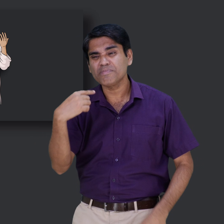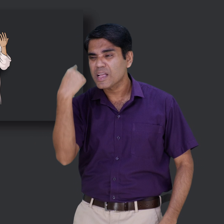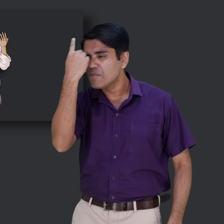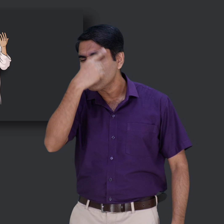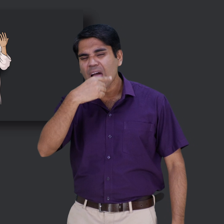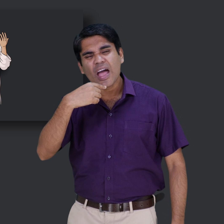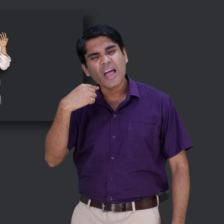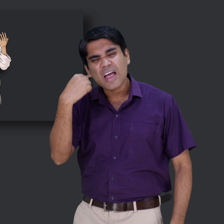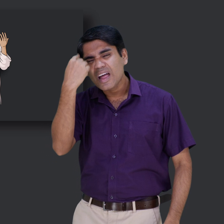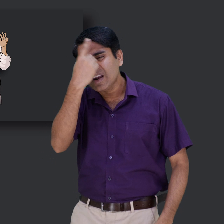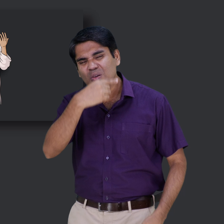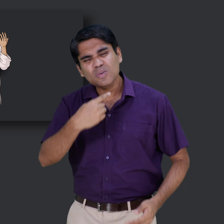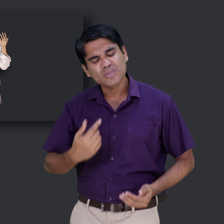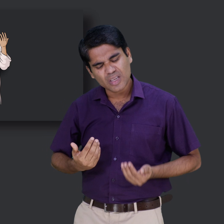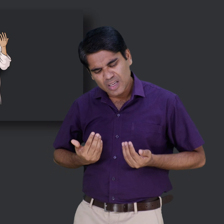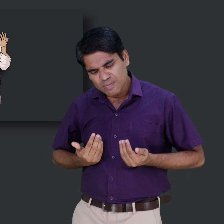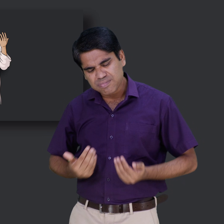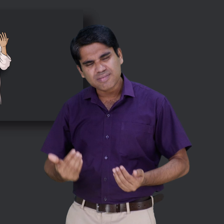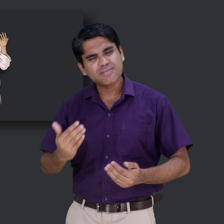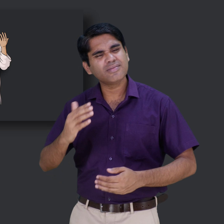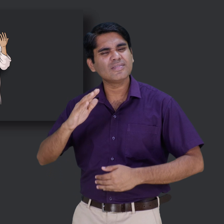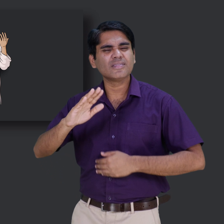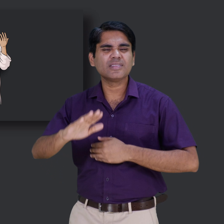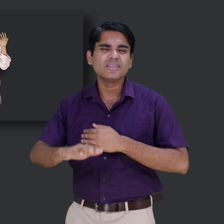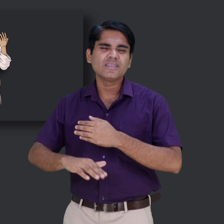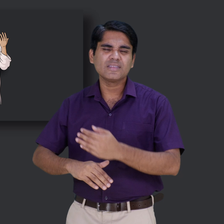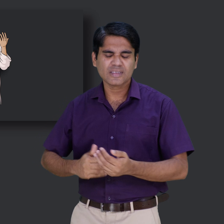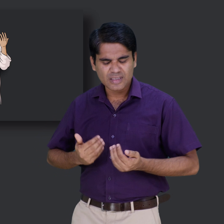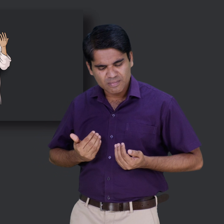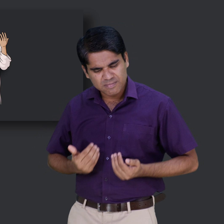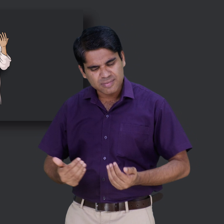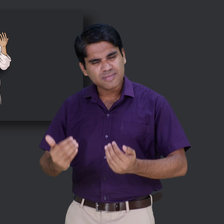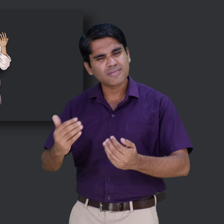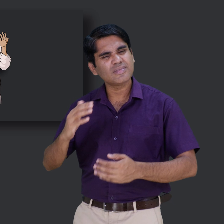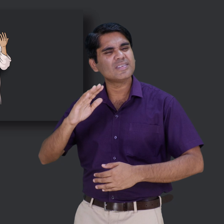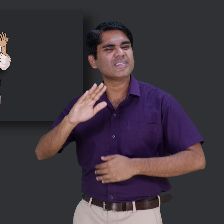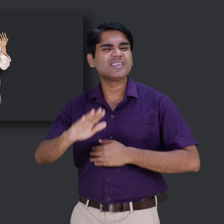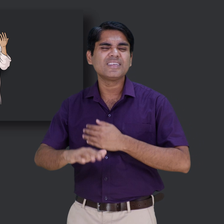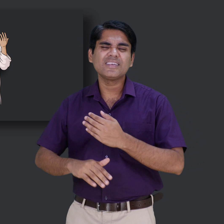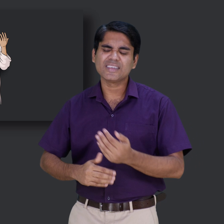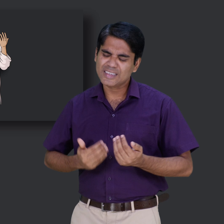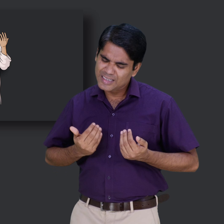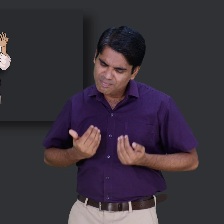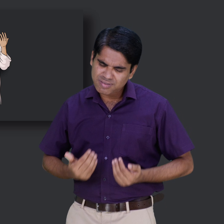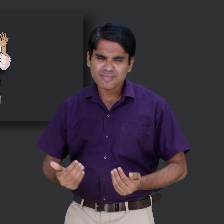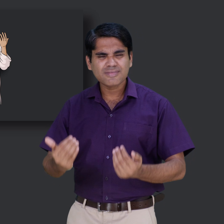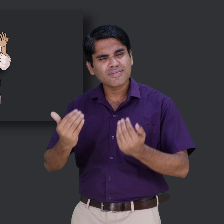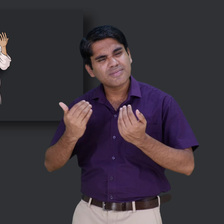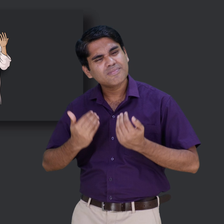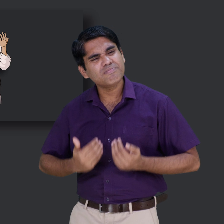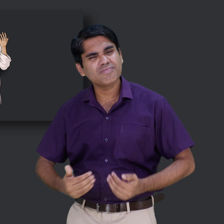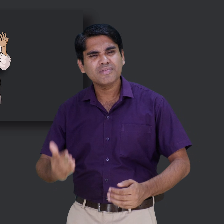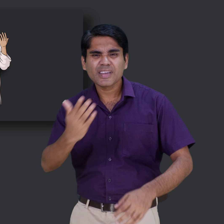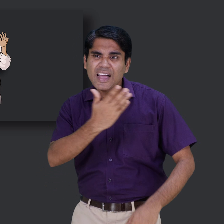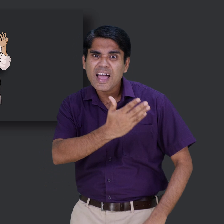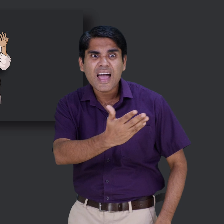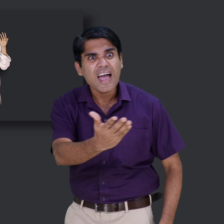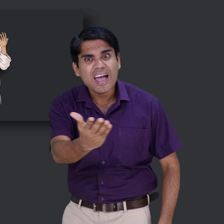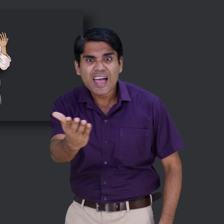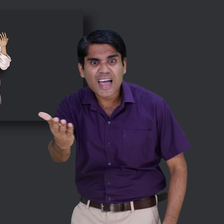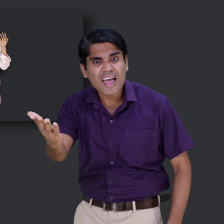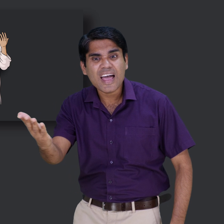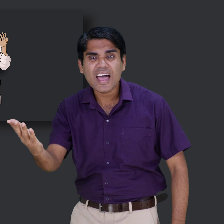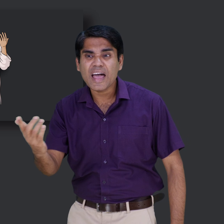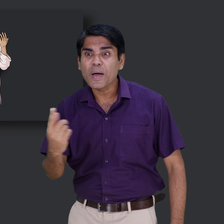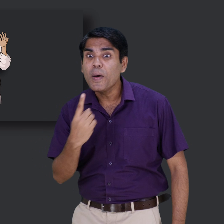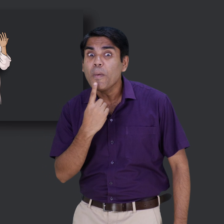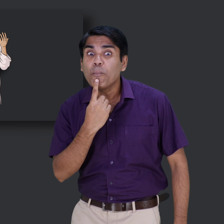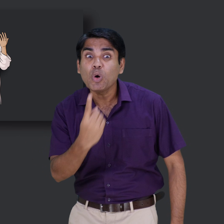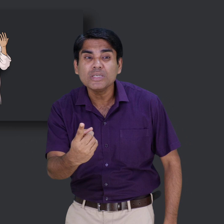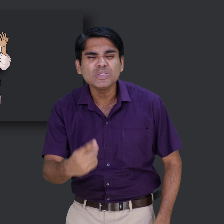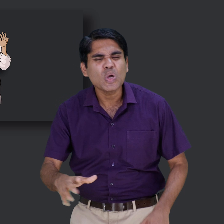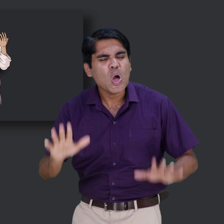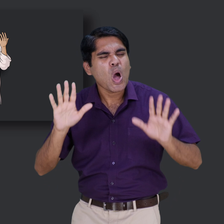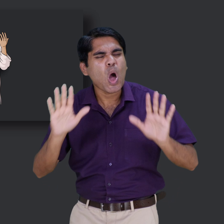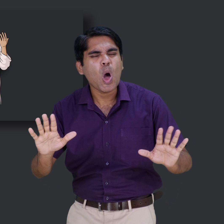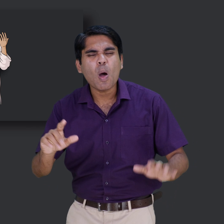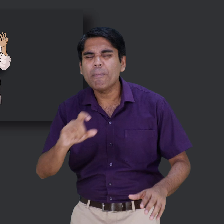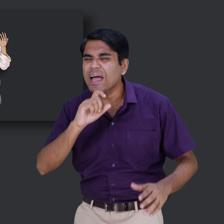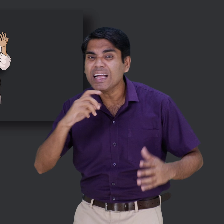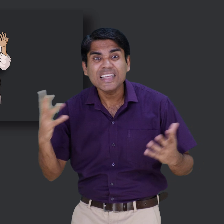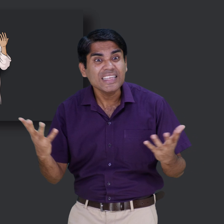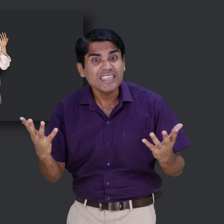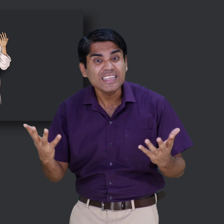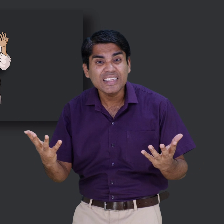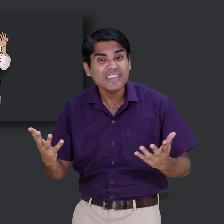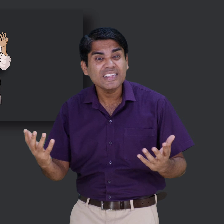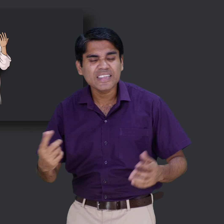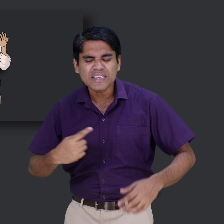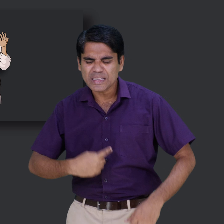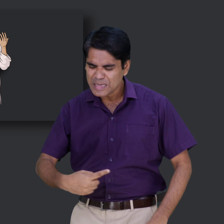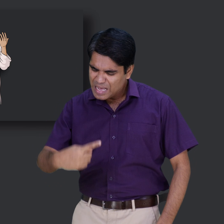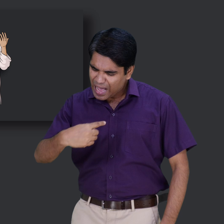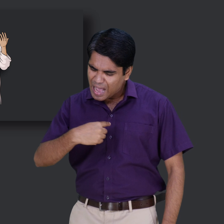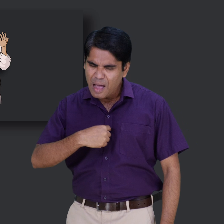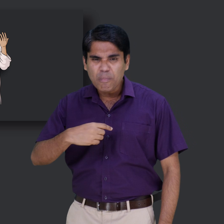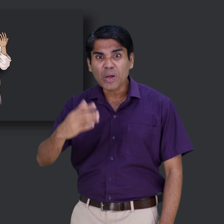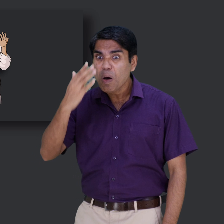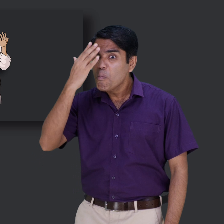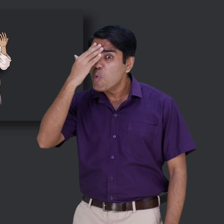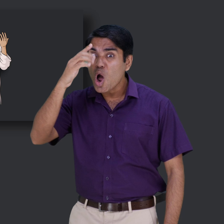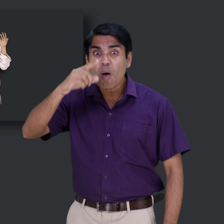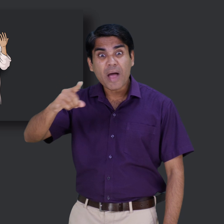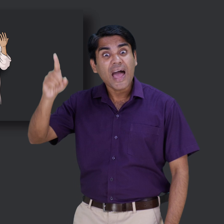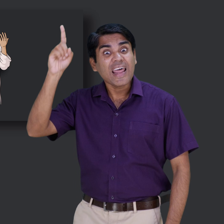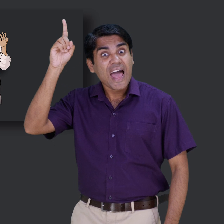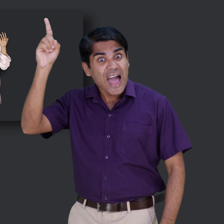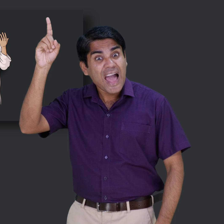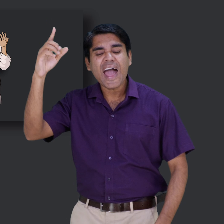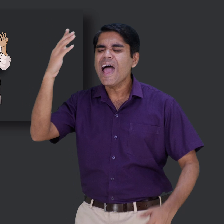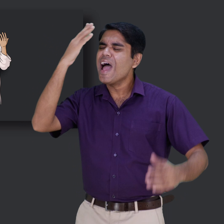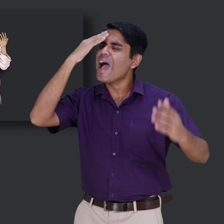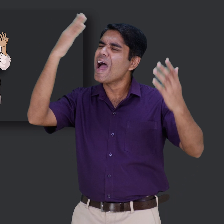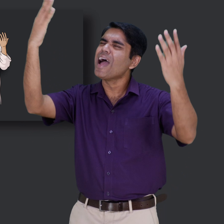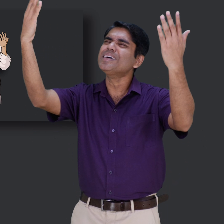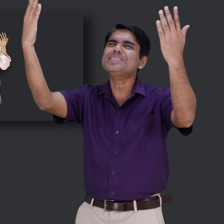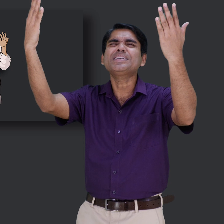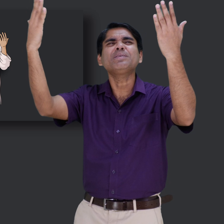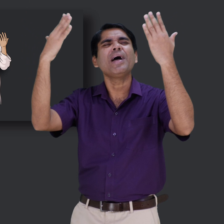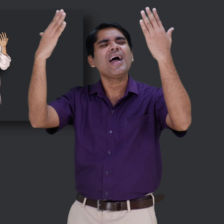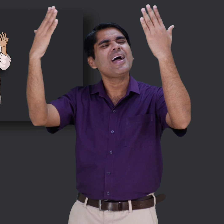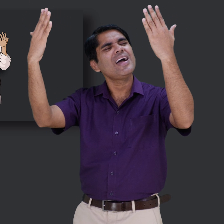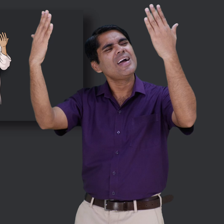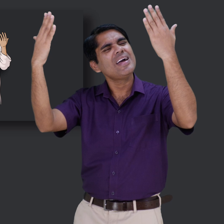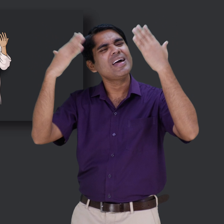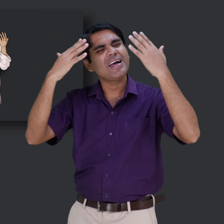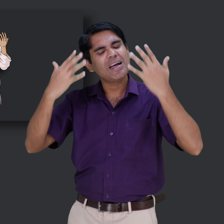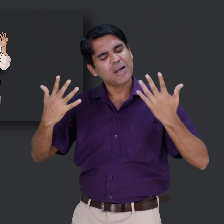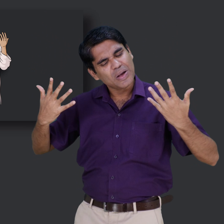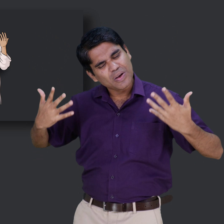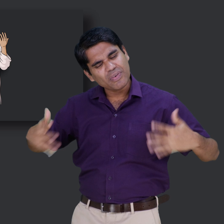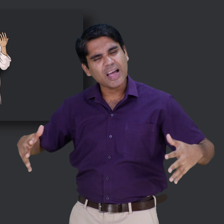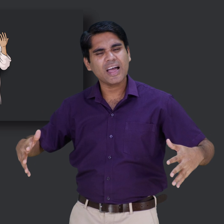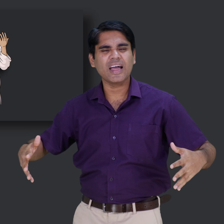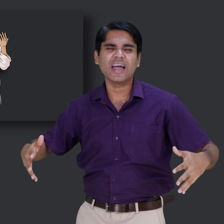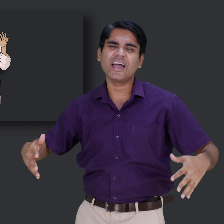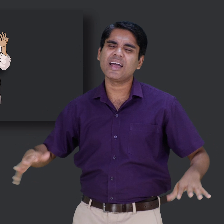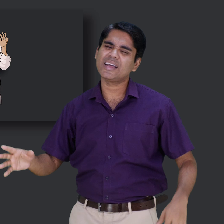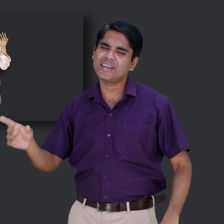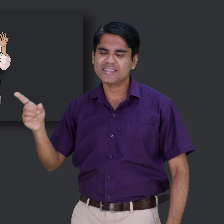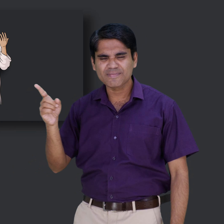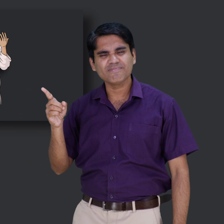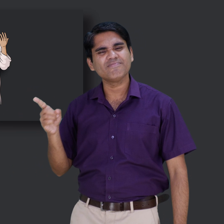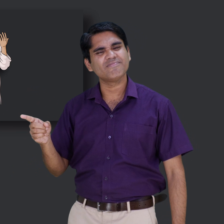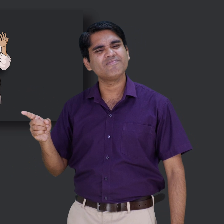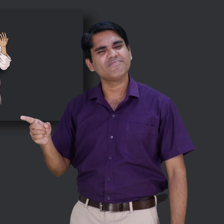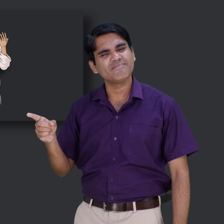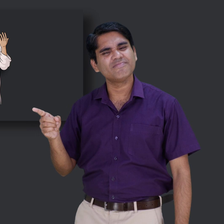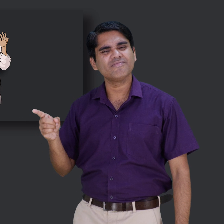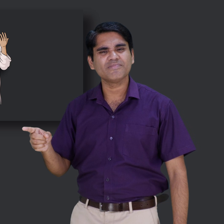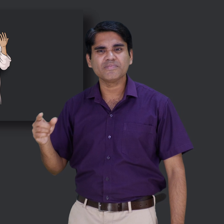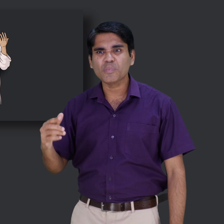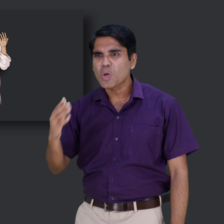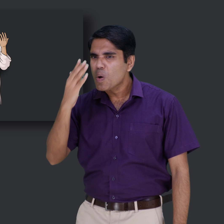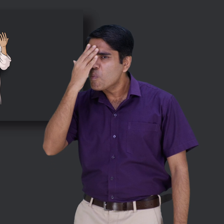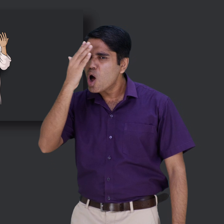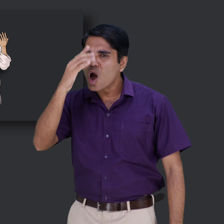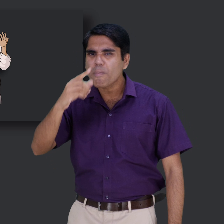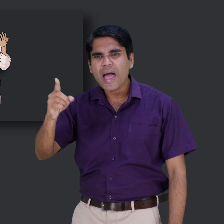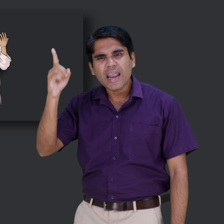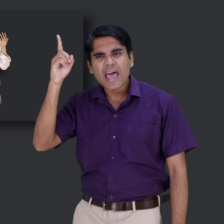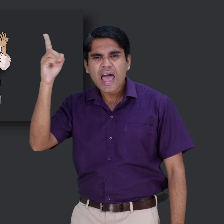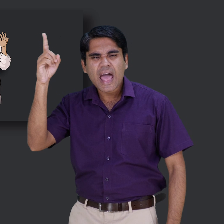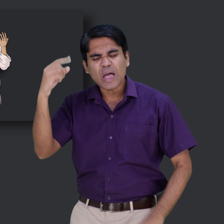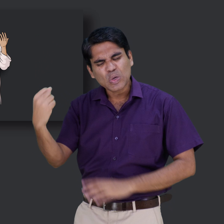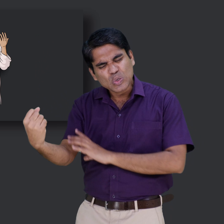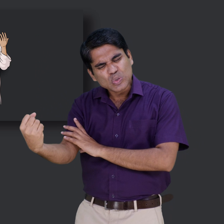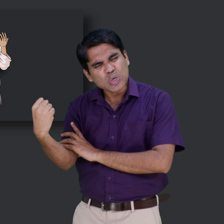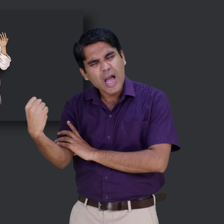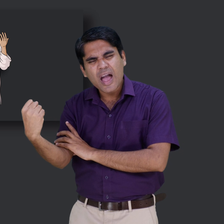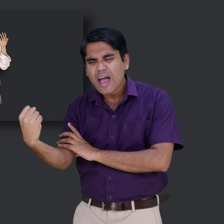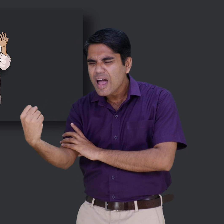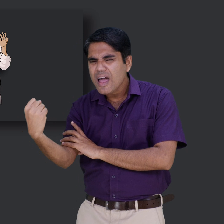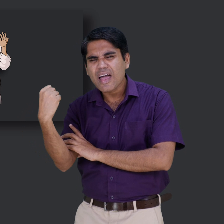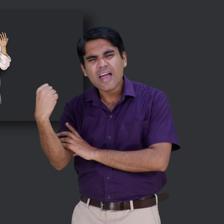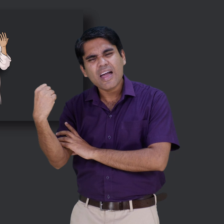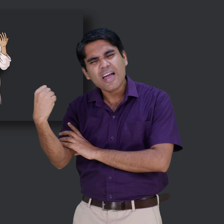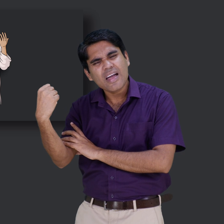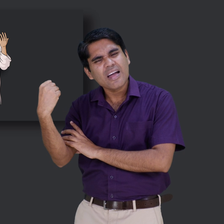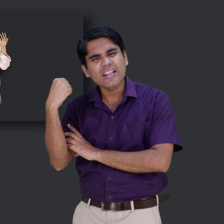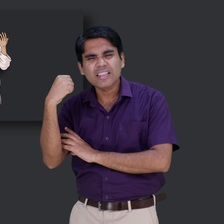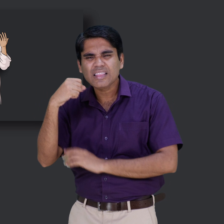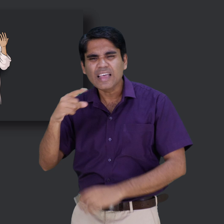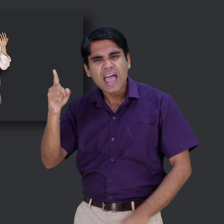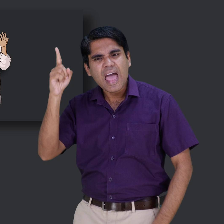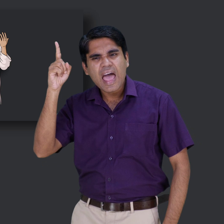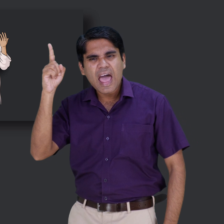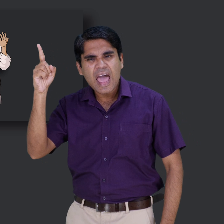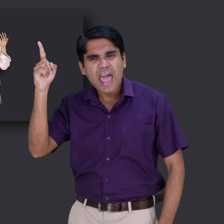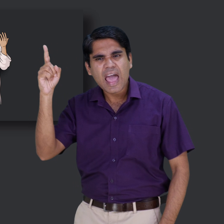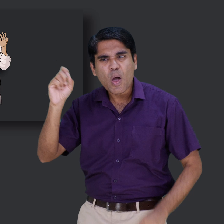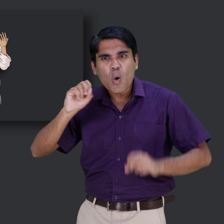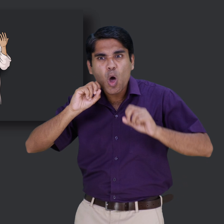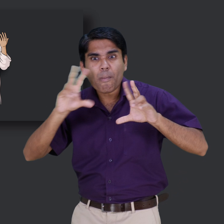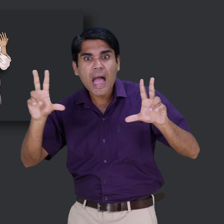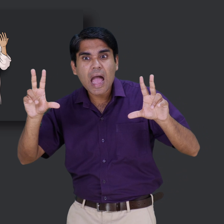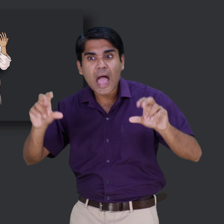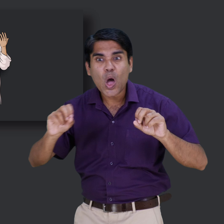From now on all generations will call me blessed.